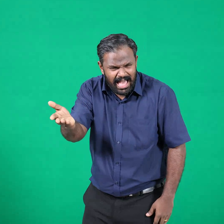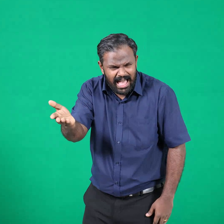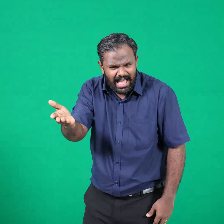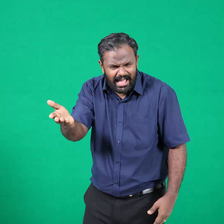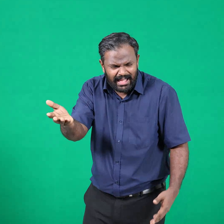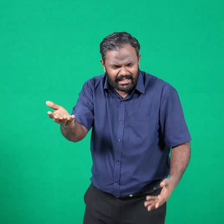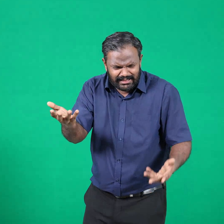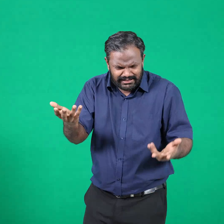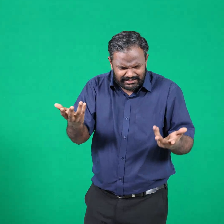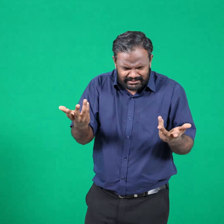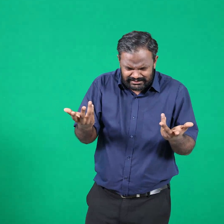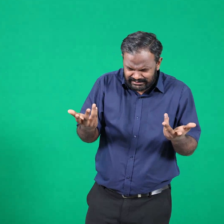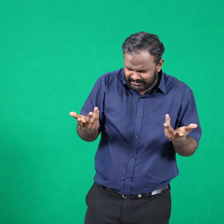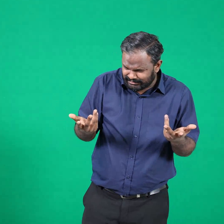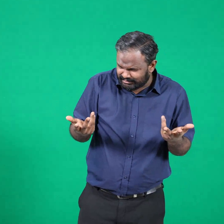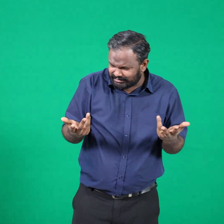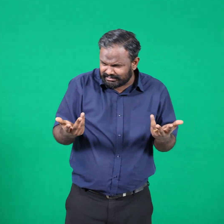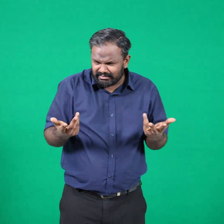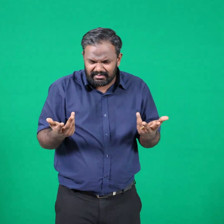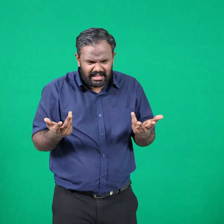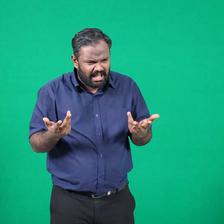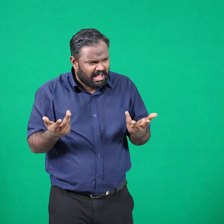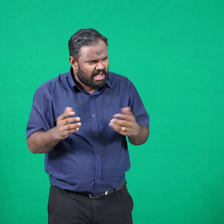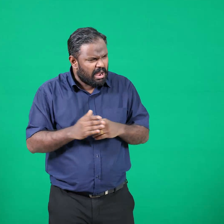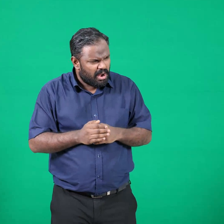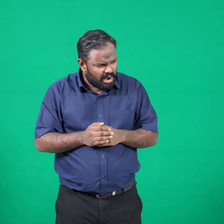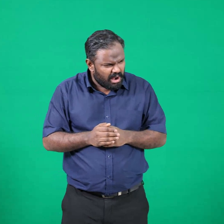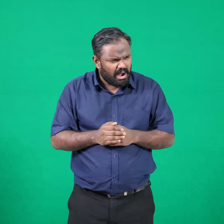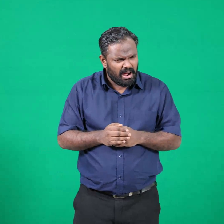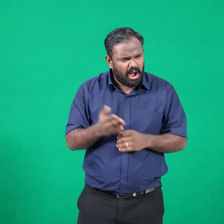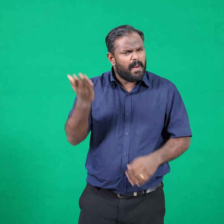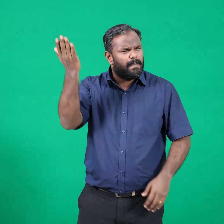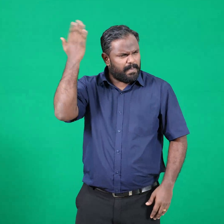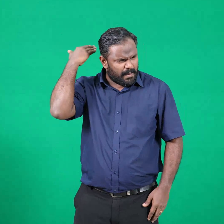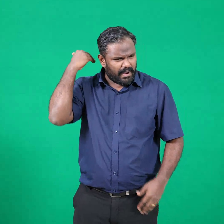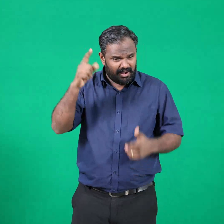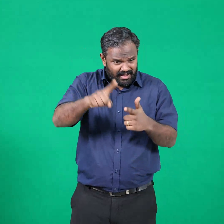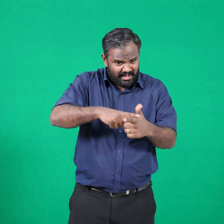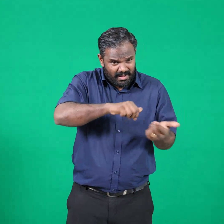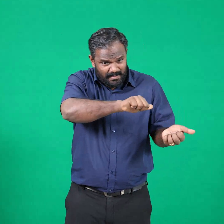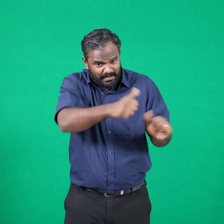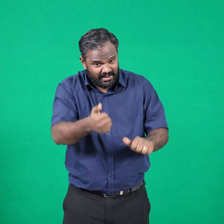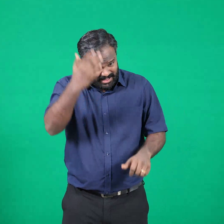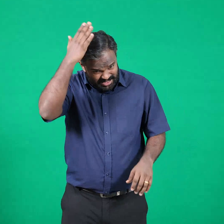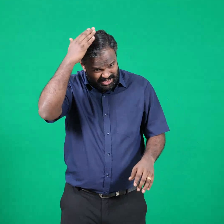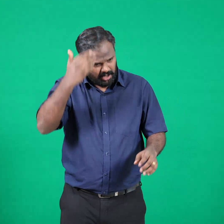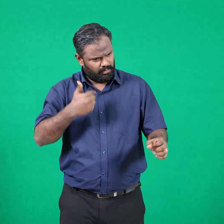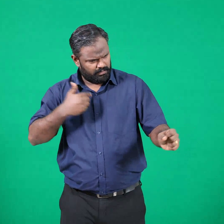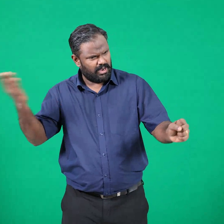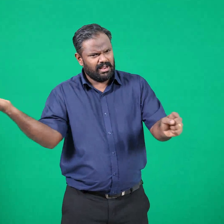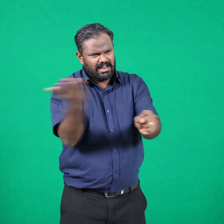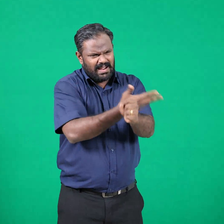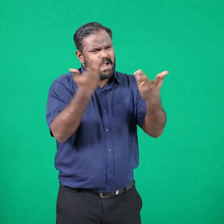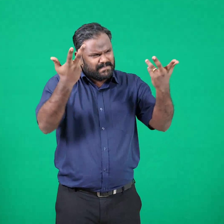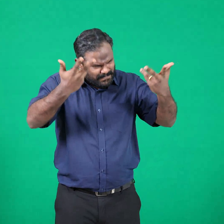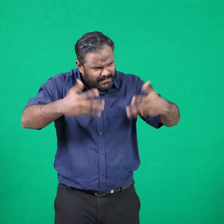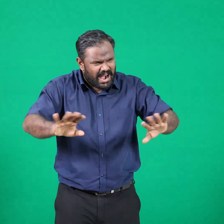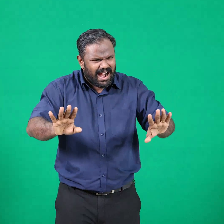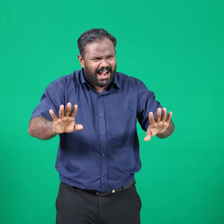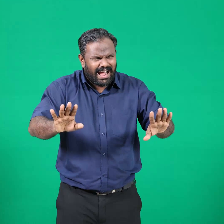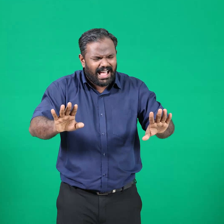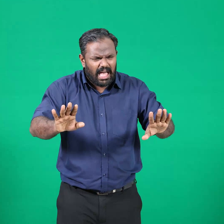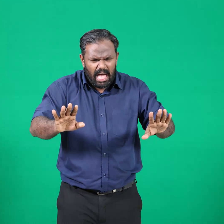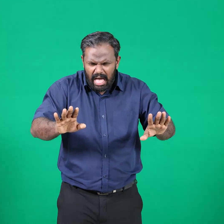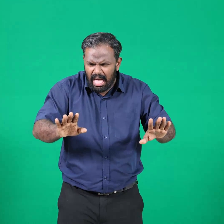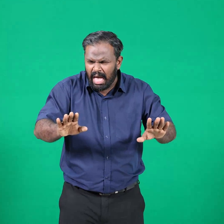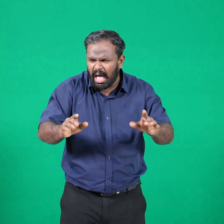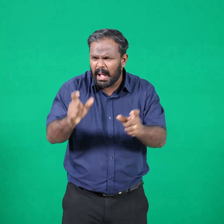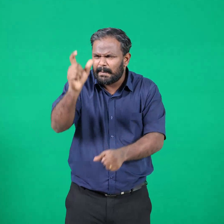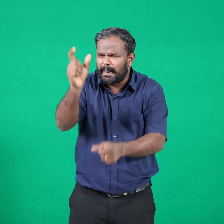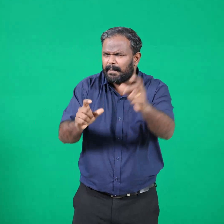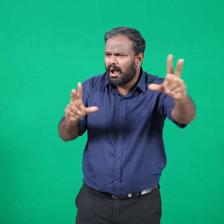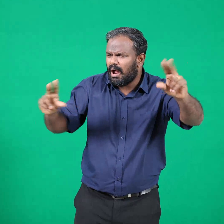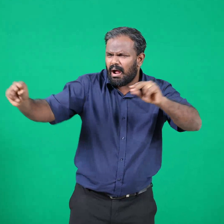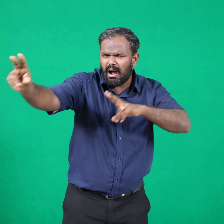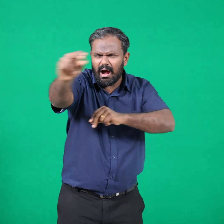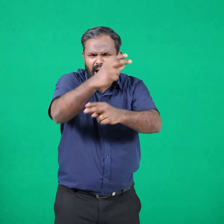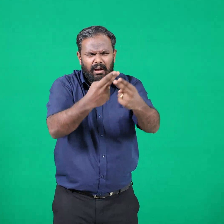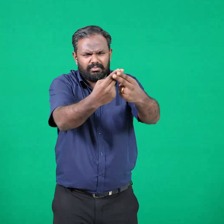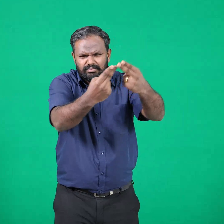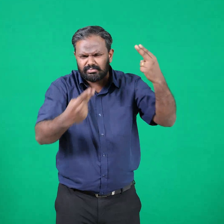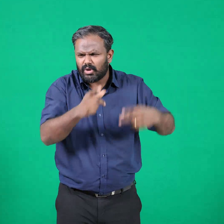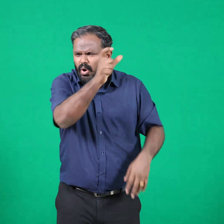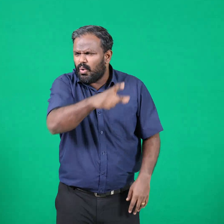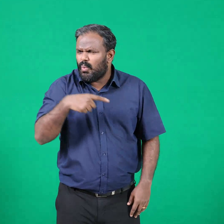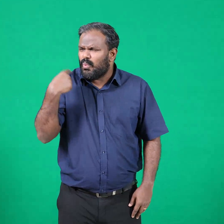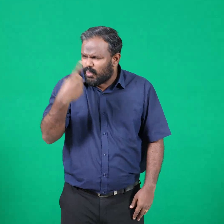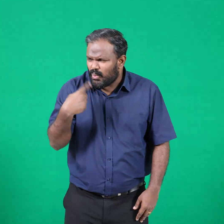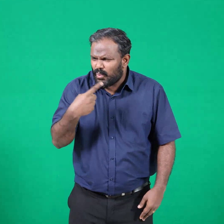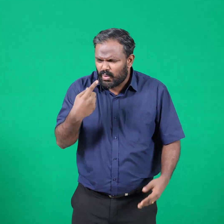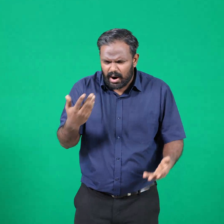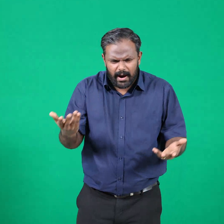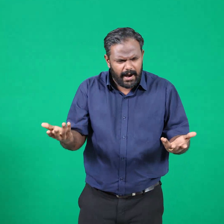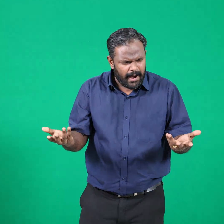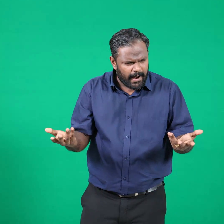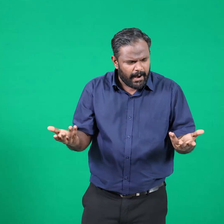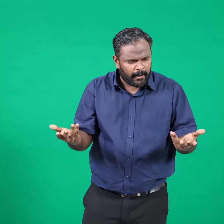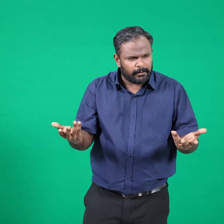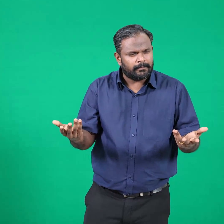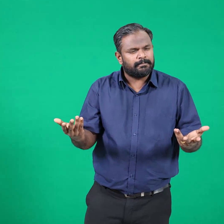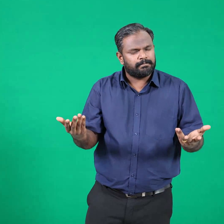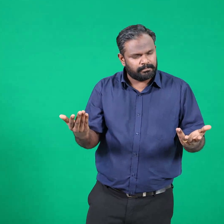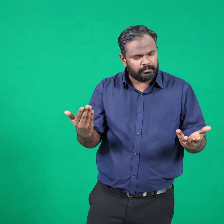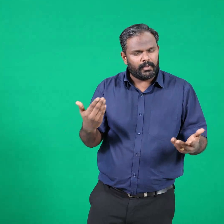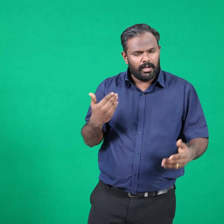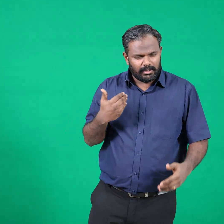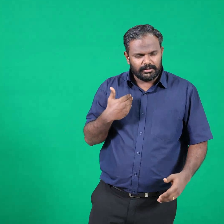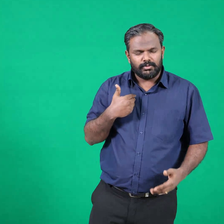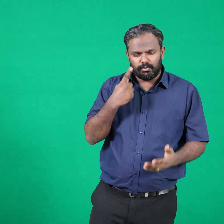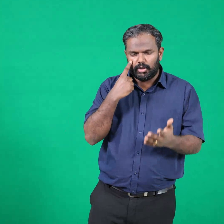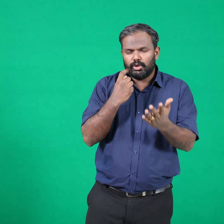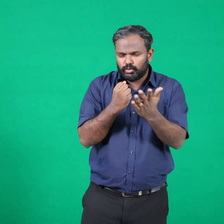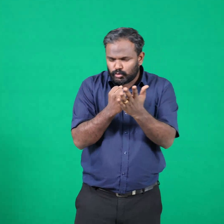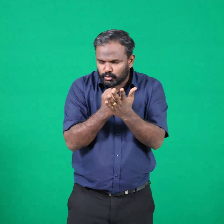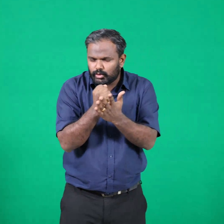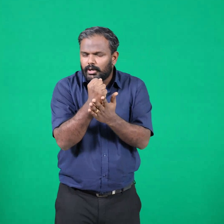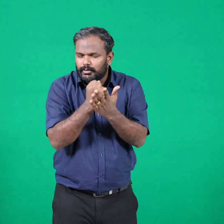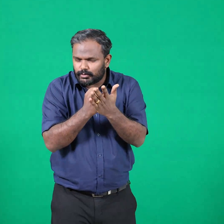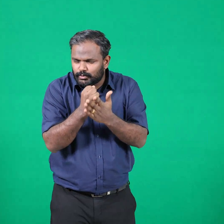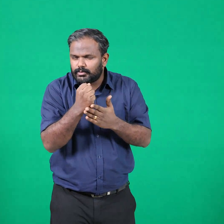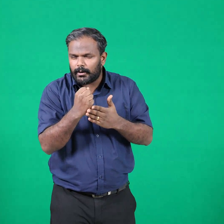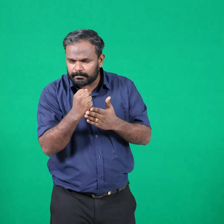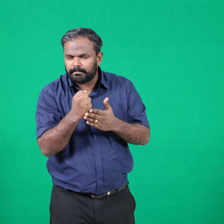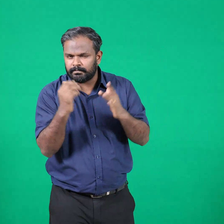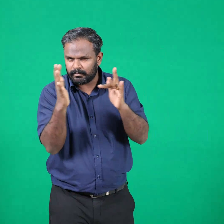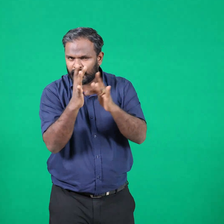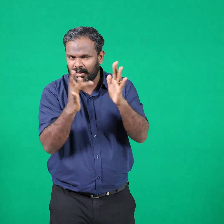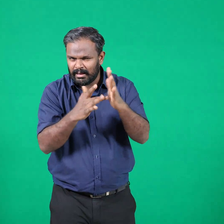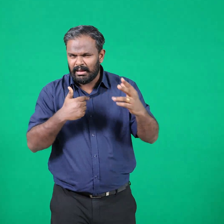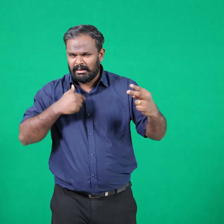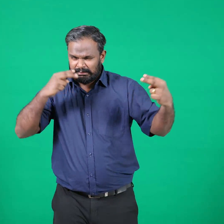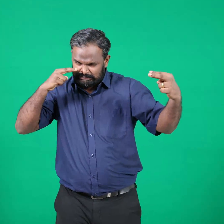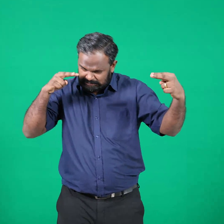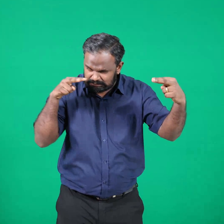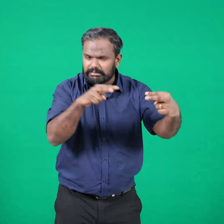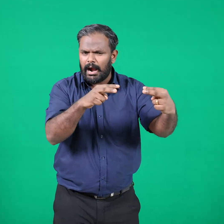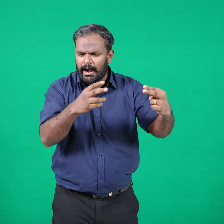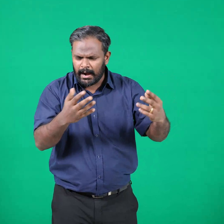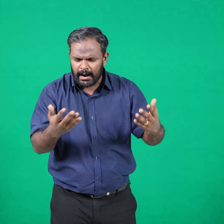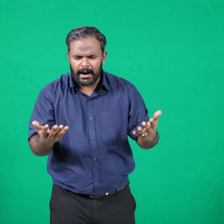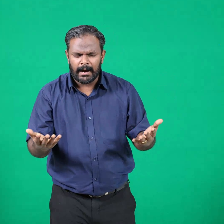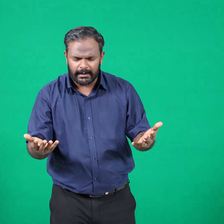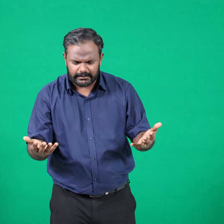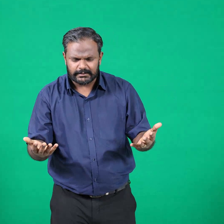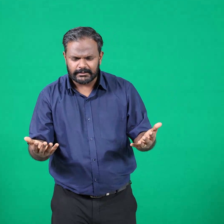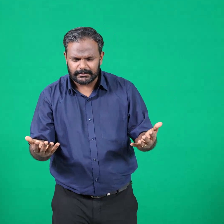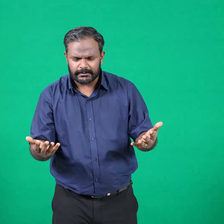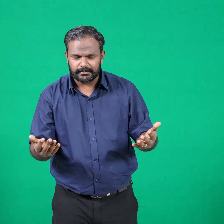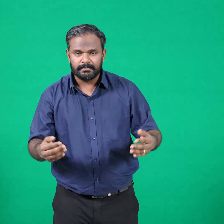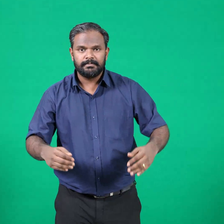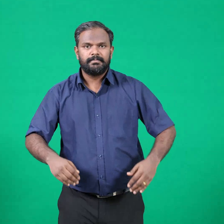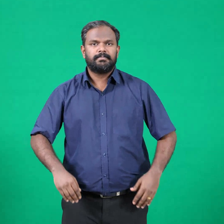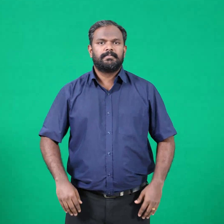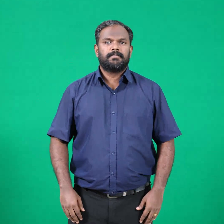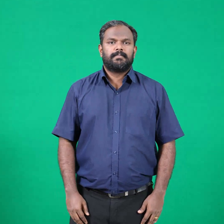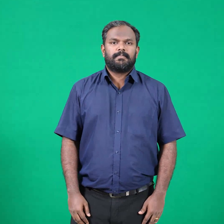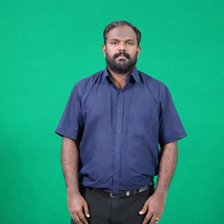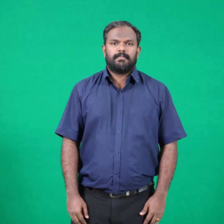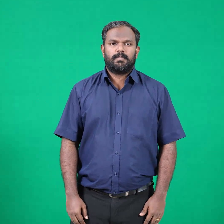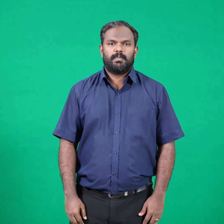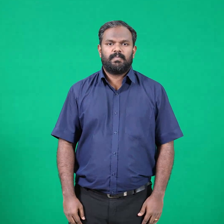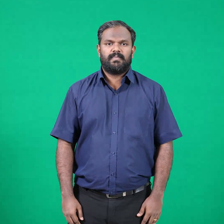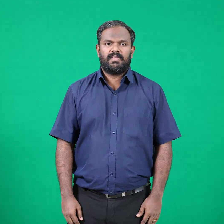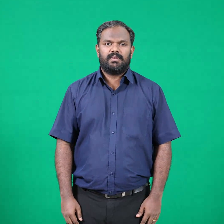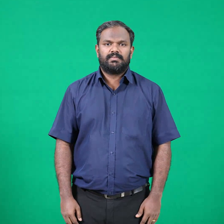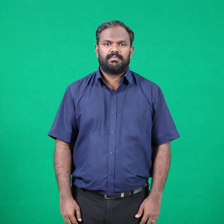"I beheaded John," Herod said, "but who is this man I hear such things about?" And he kept trying to see Jesus.